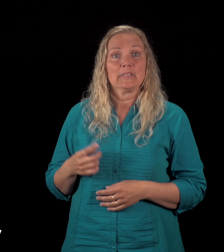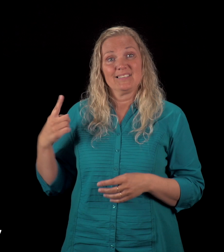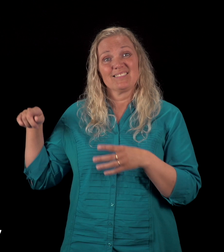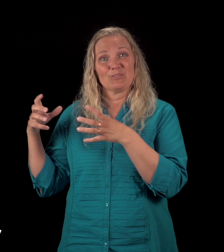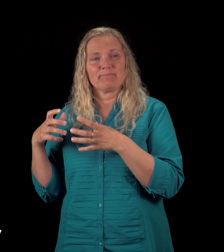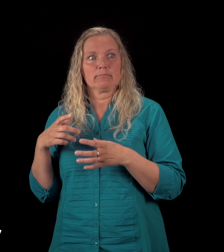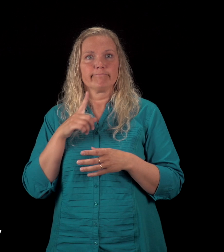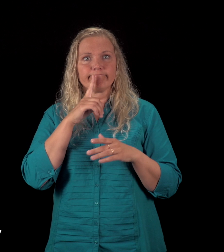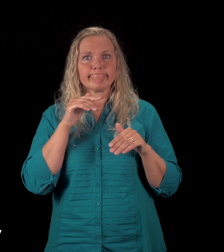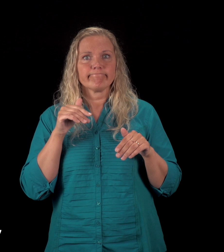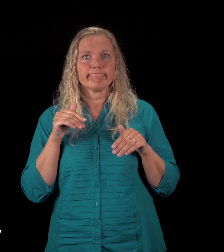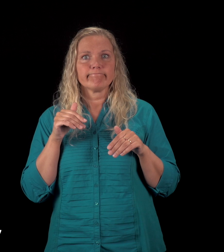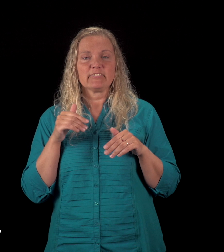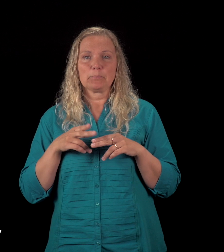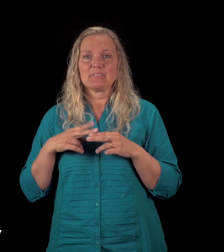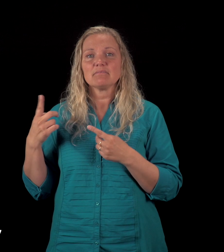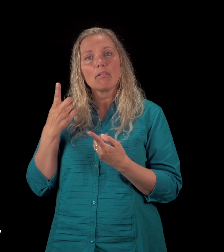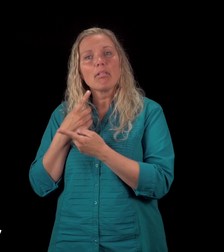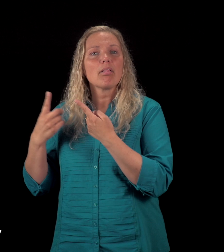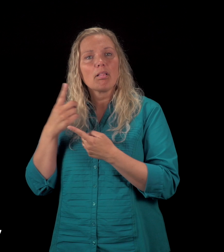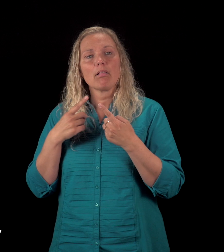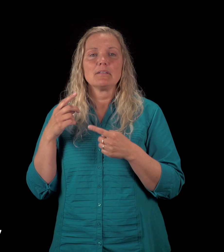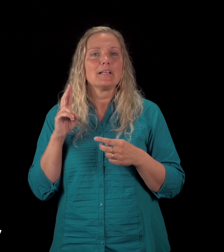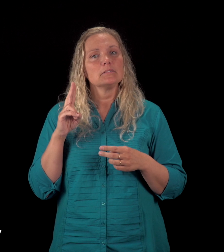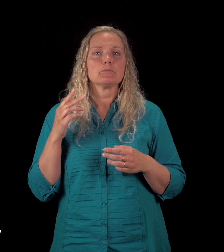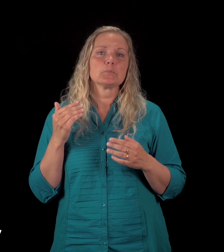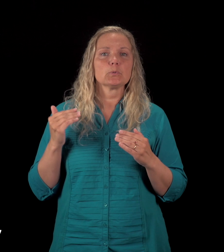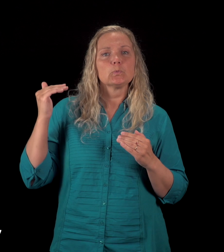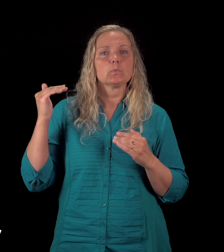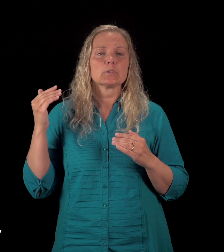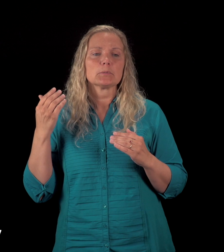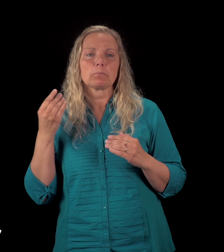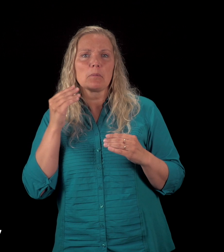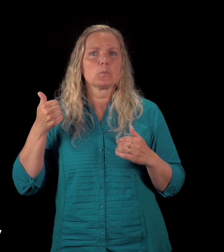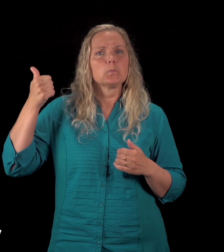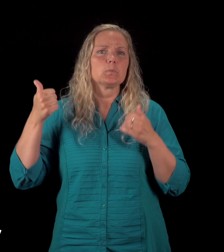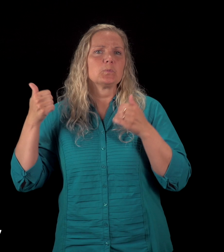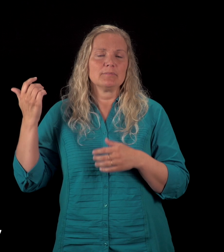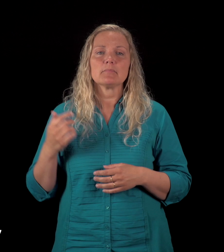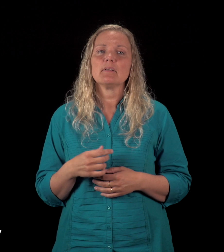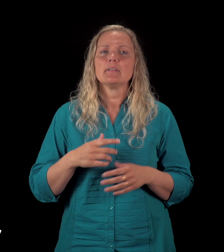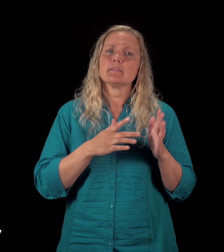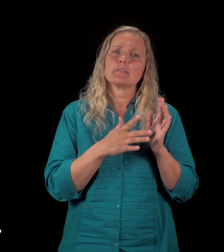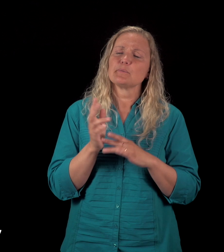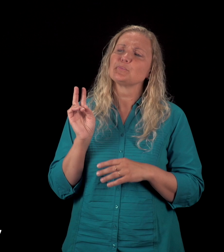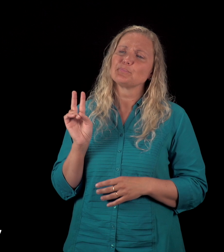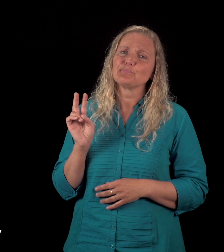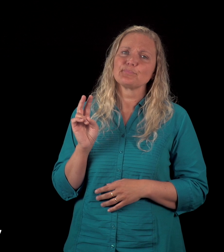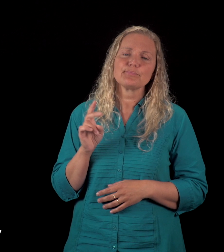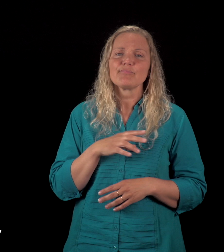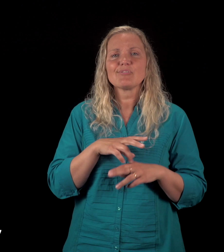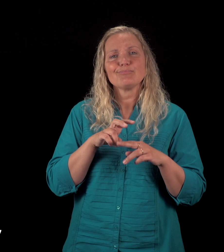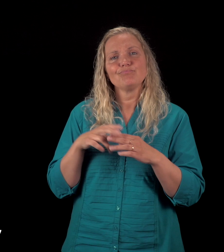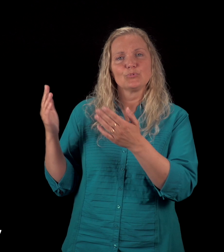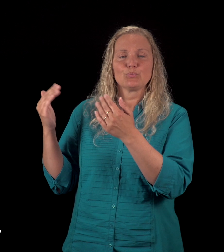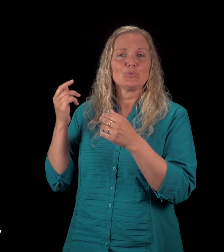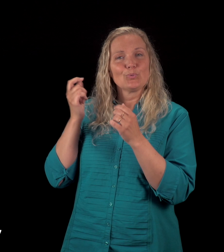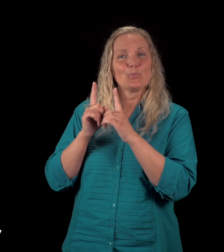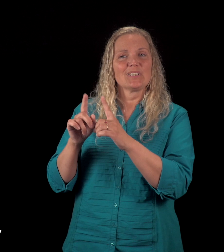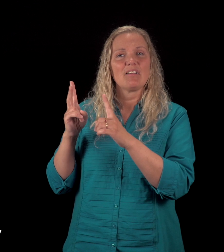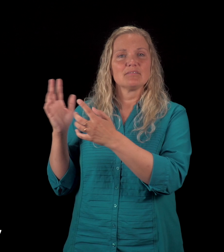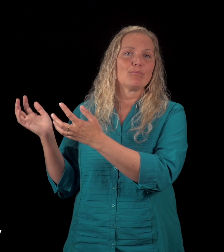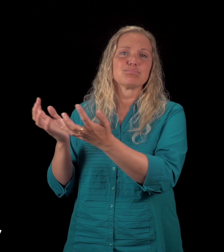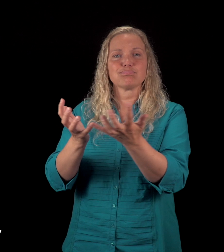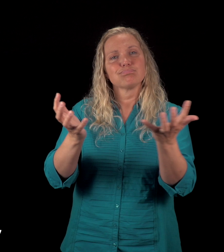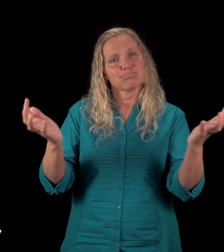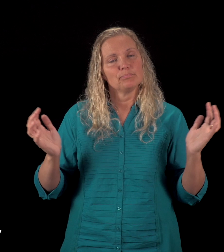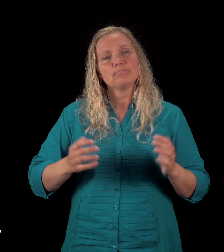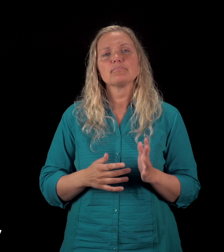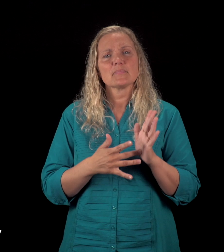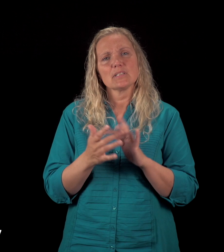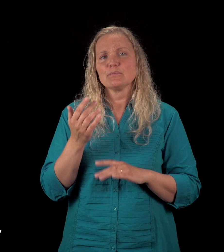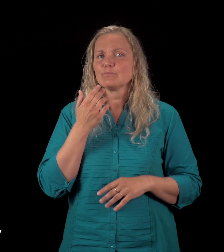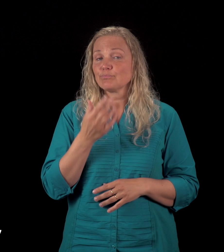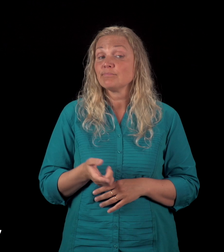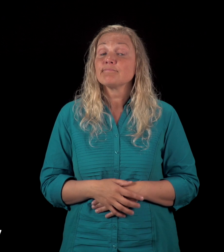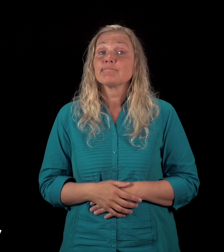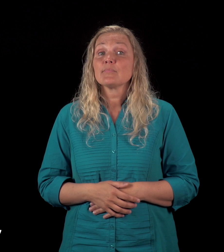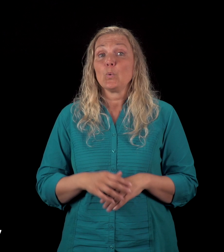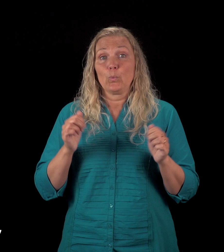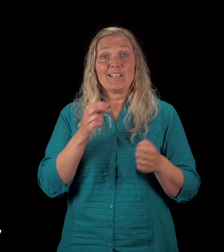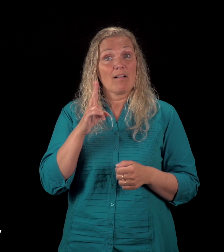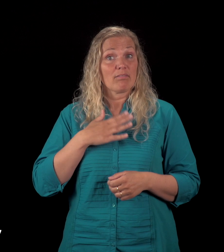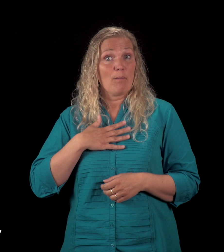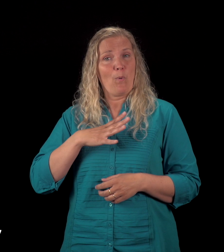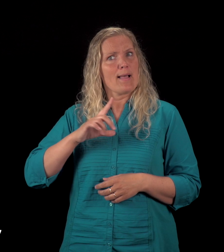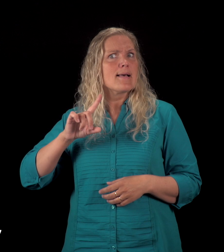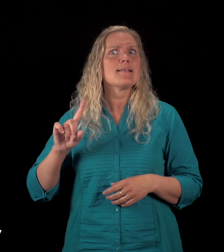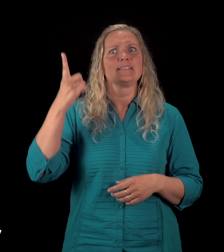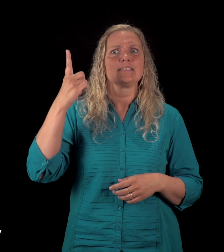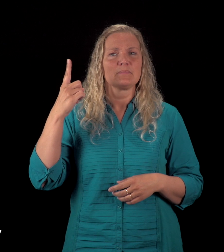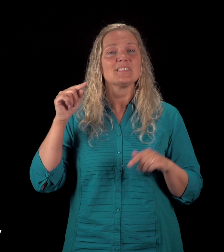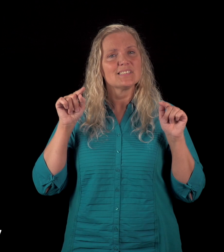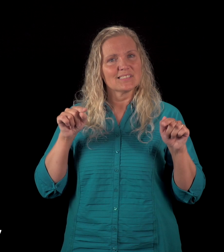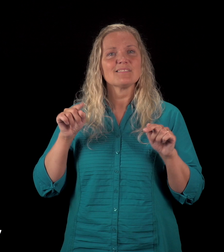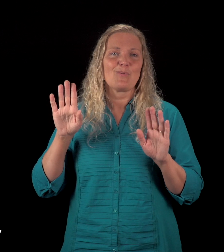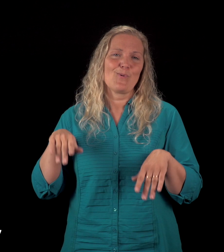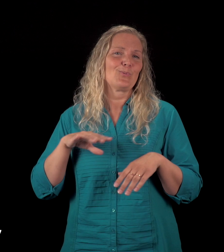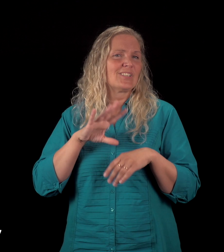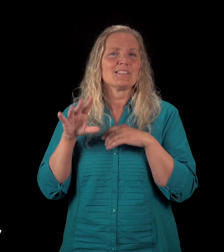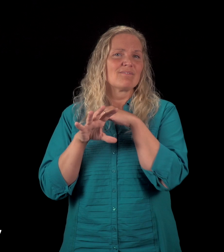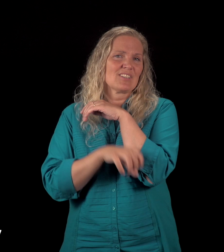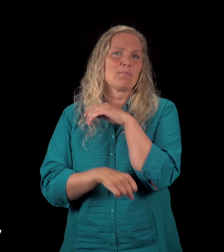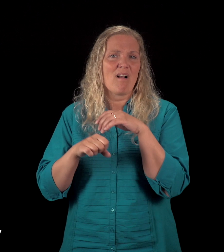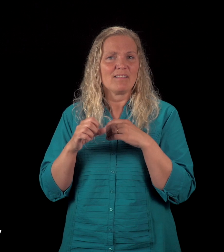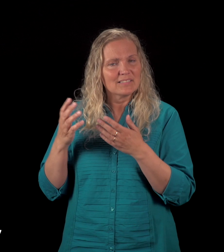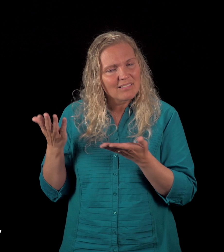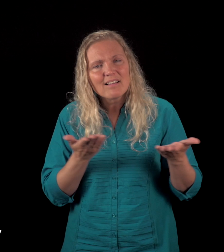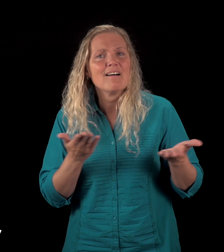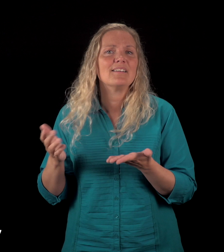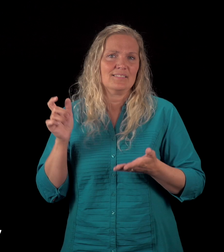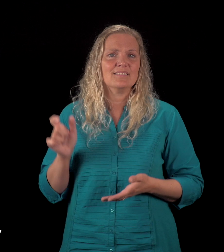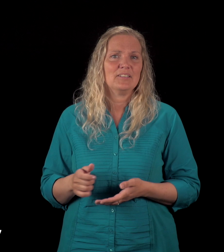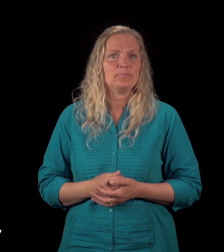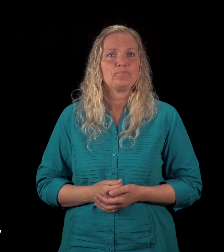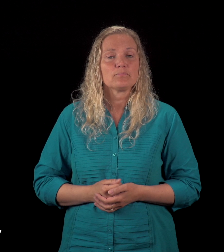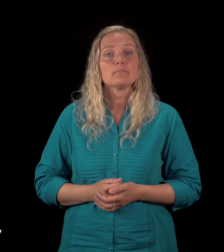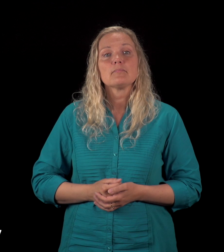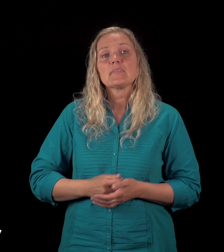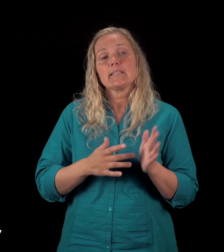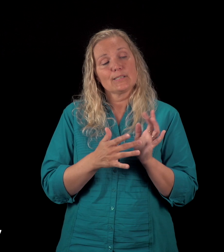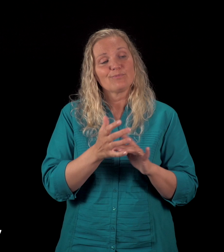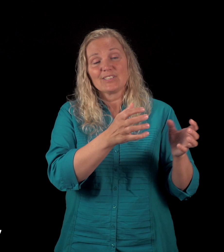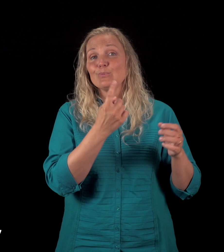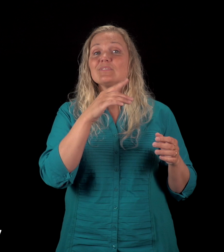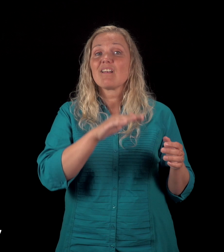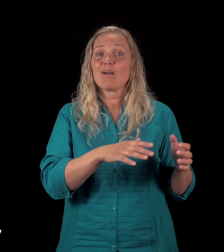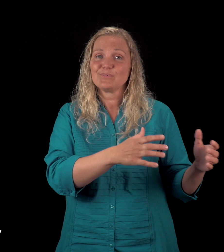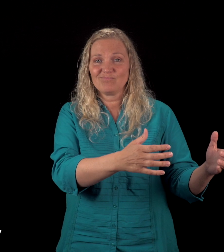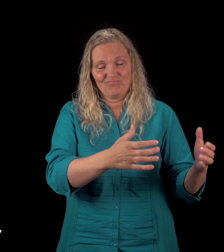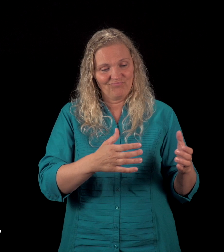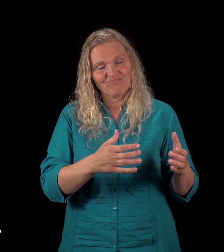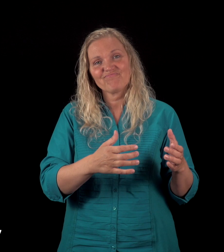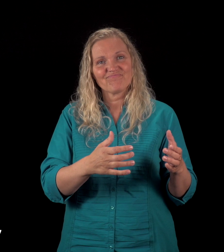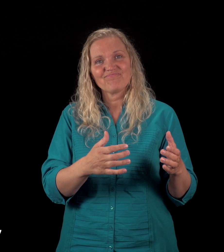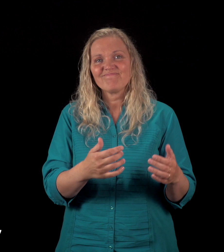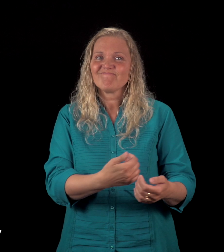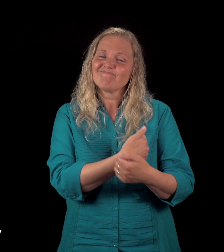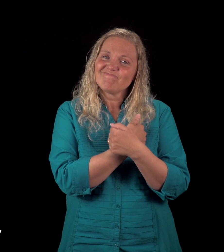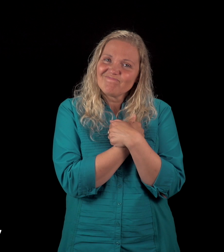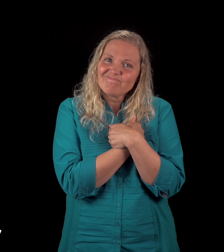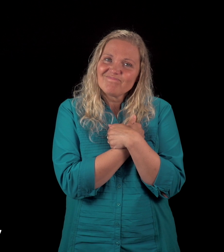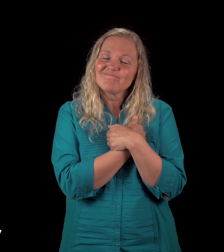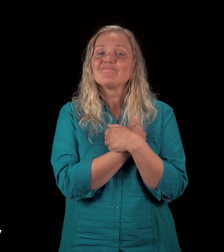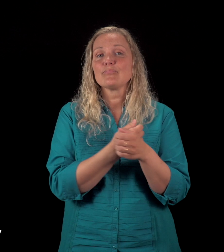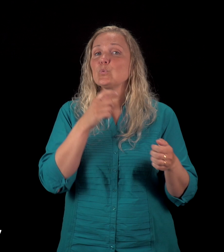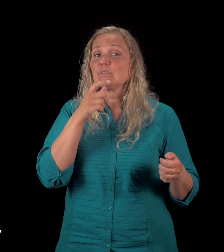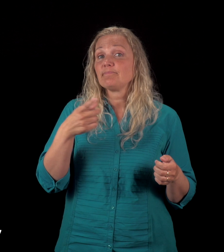Sitting down, Jesus called the Twelve and said, “If anyone wants to be first, he must be the last of all and the servant of all.” Then He had a little child stand among them.